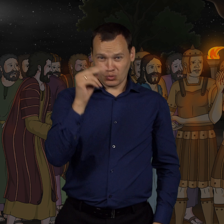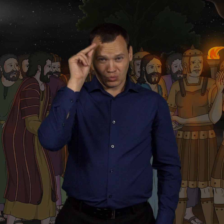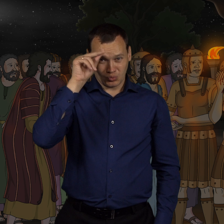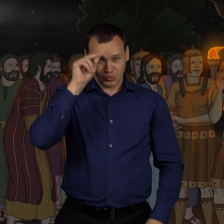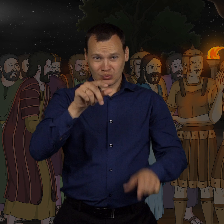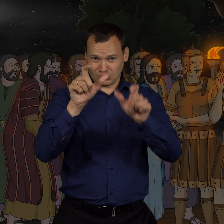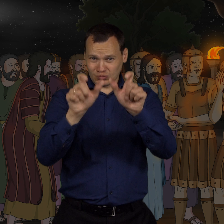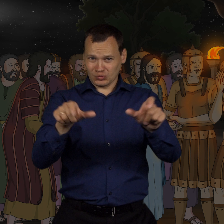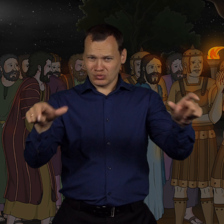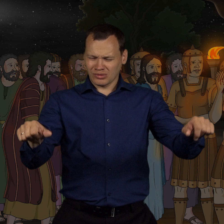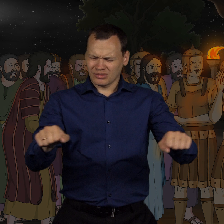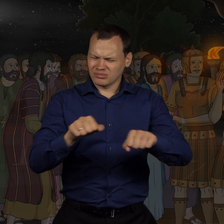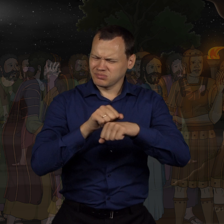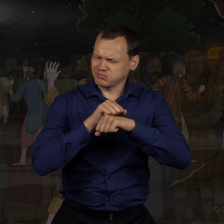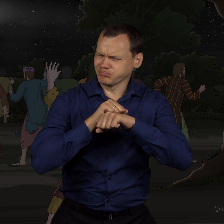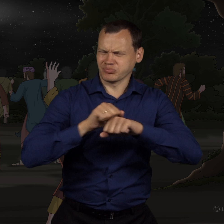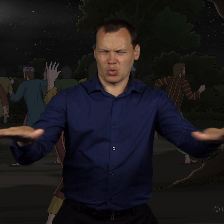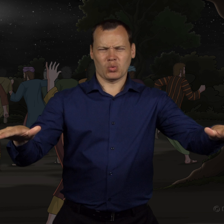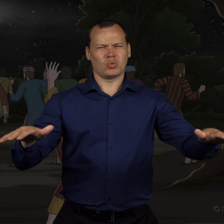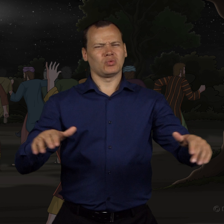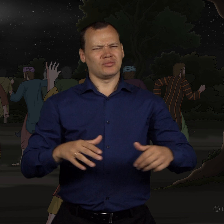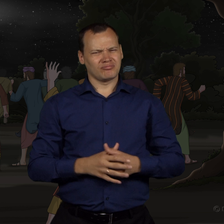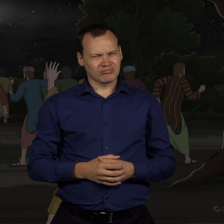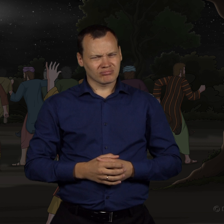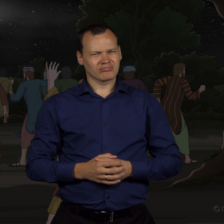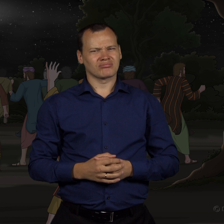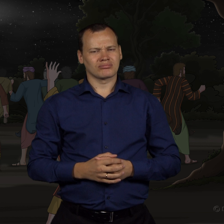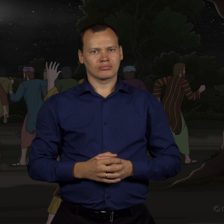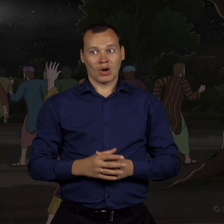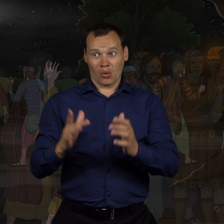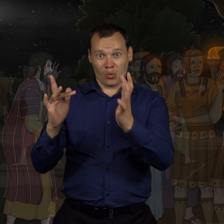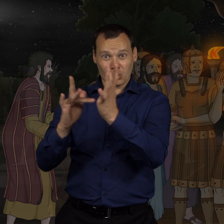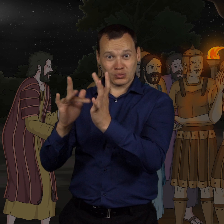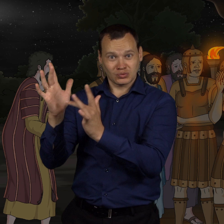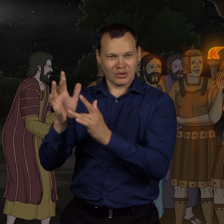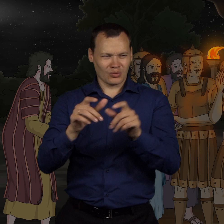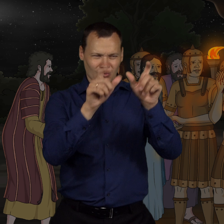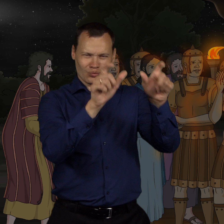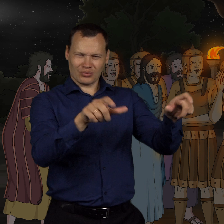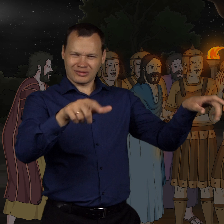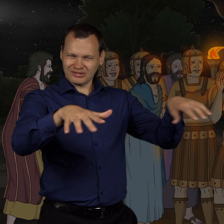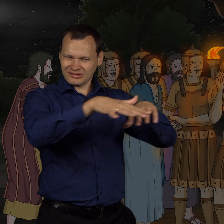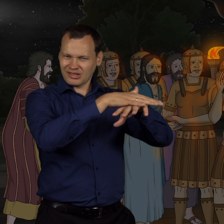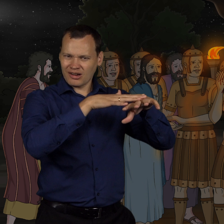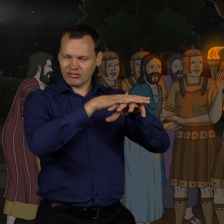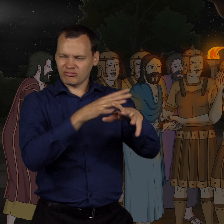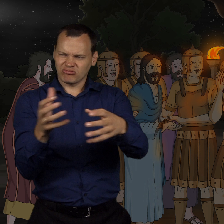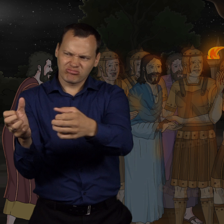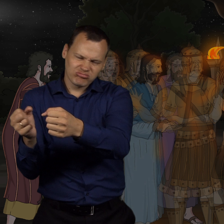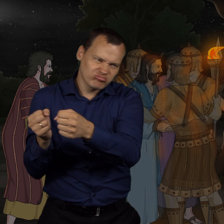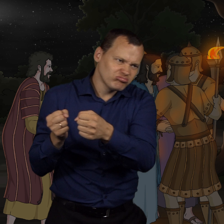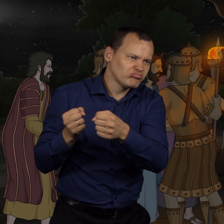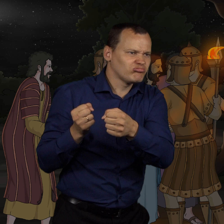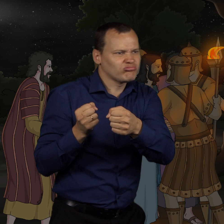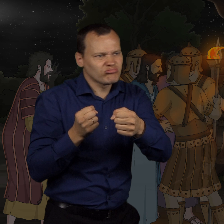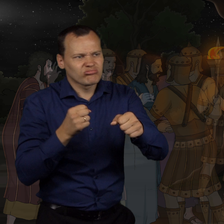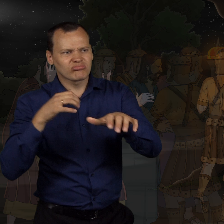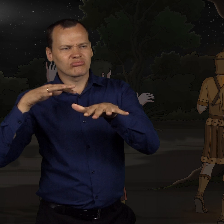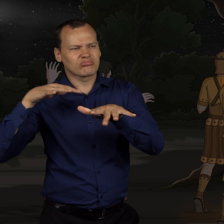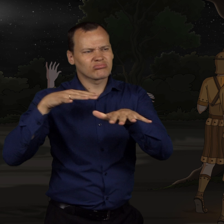Then all the disciples deserted Him and fled.